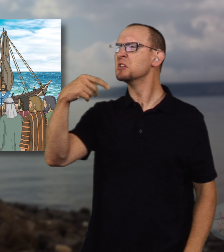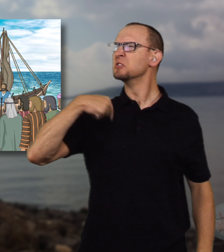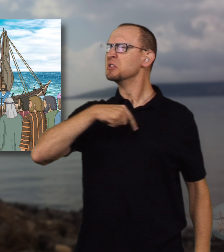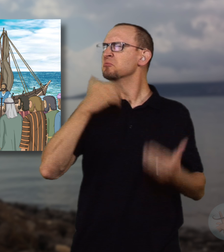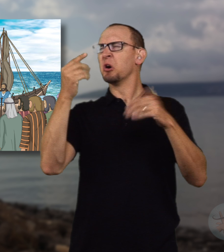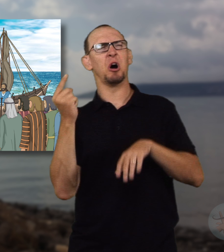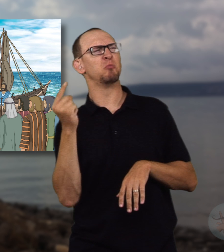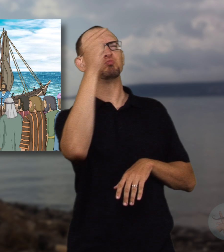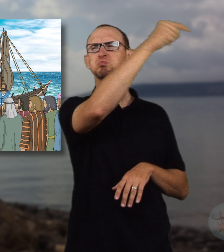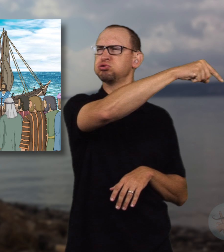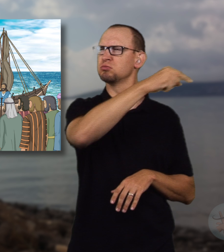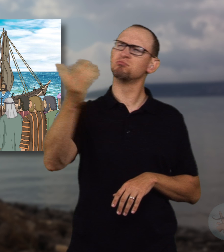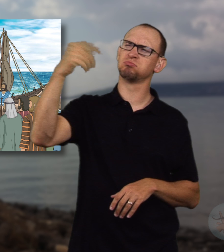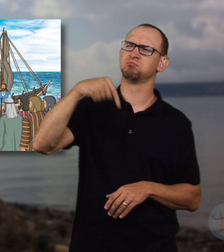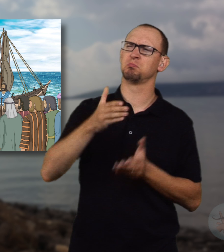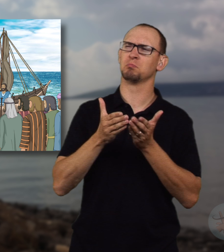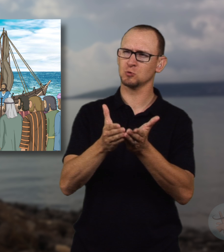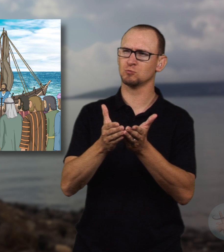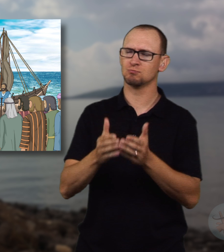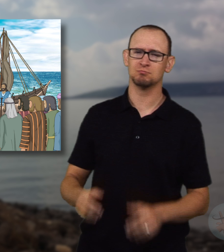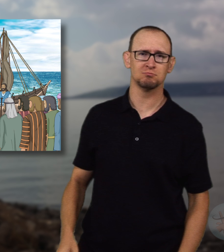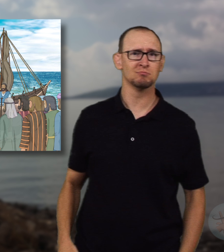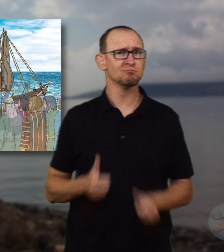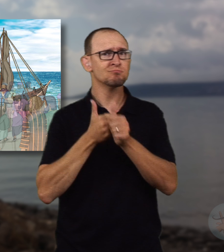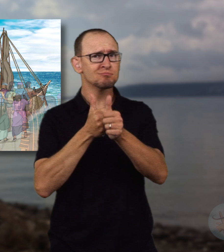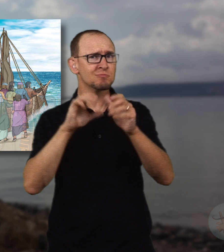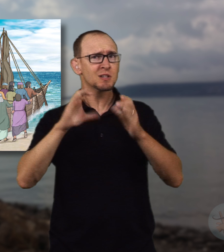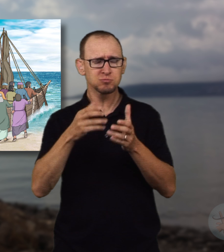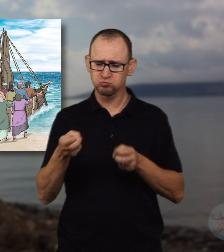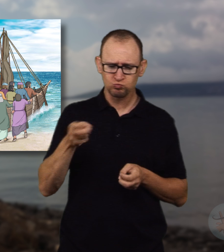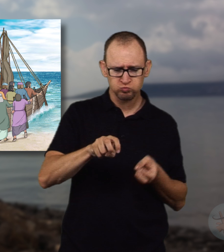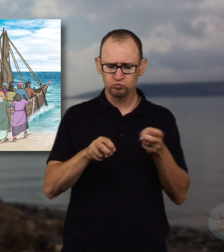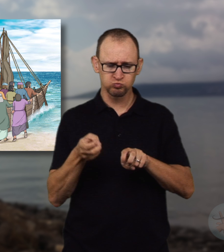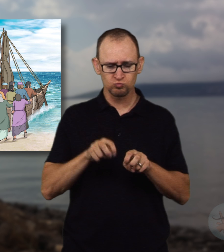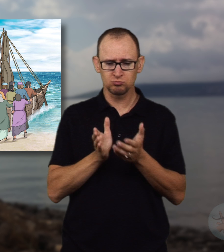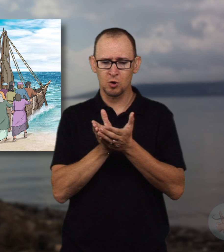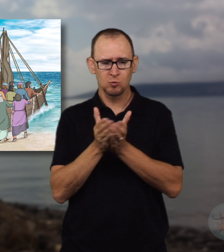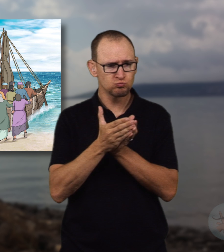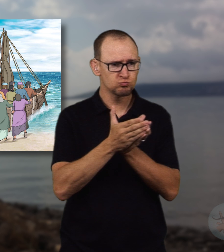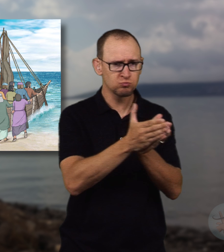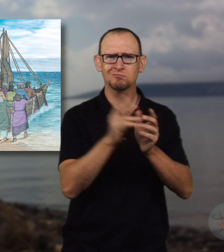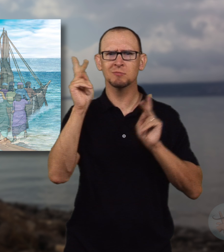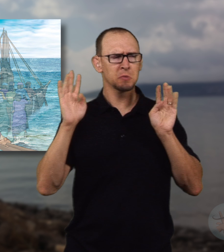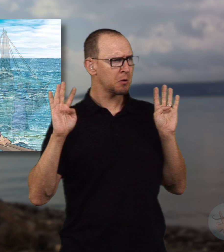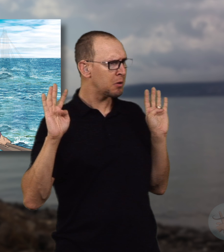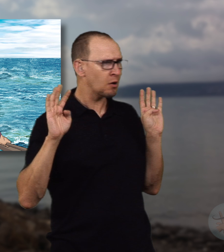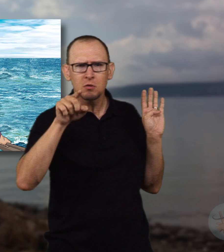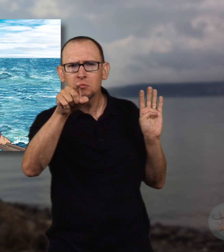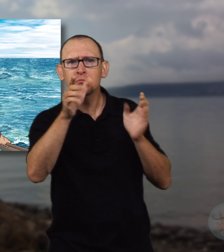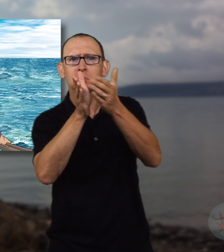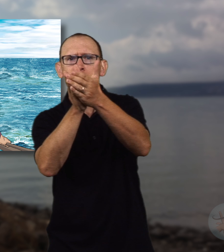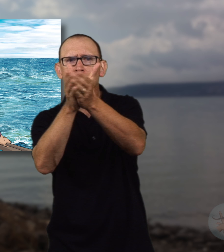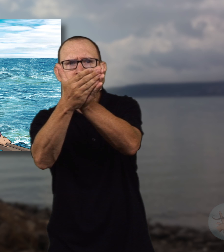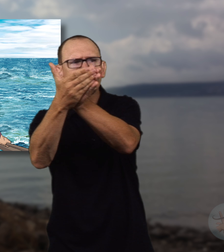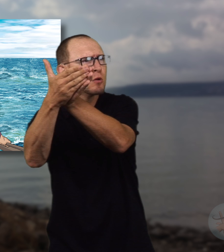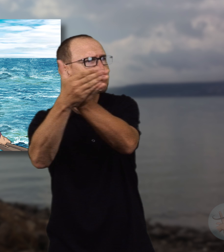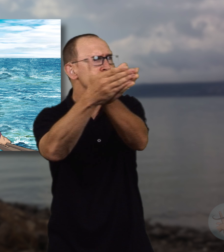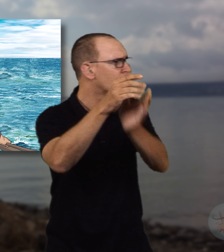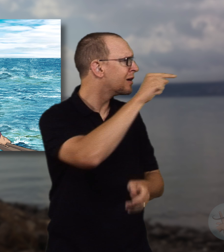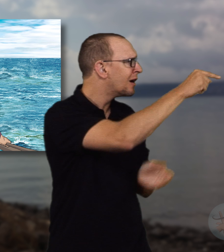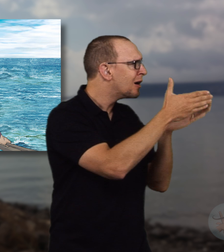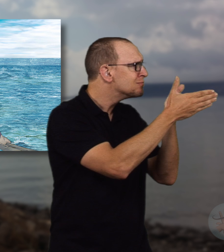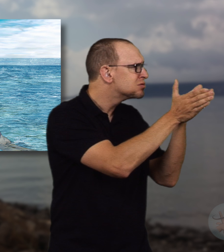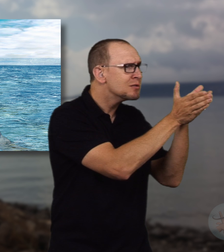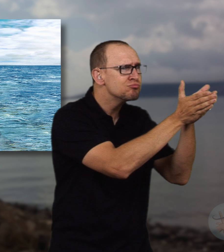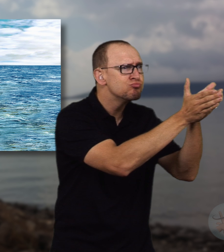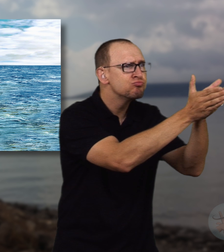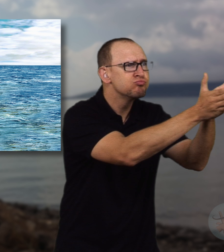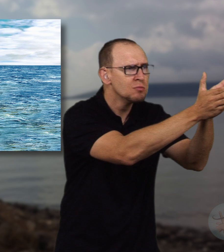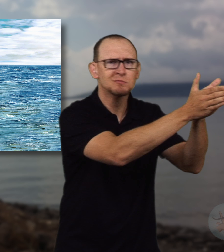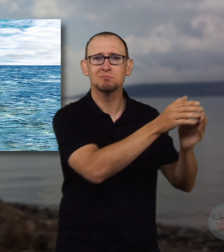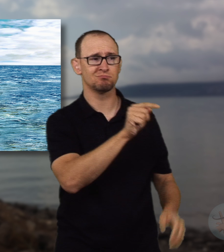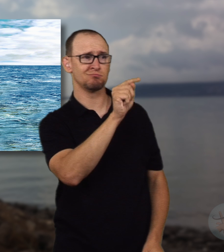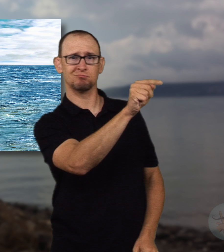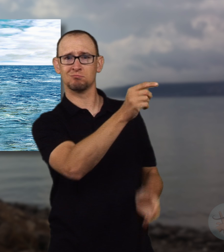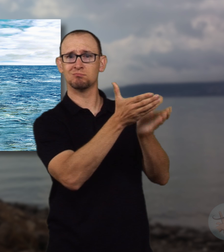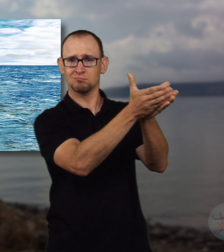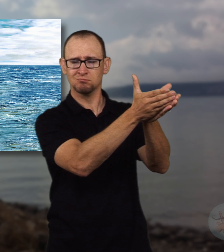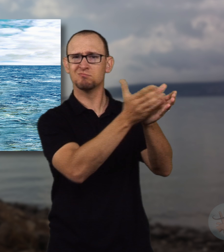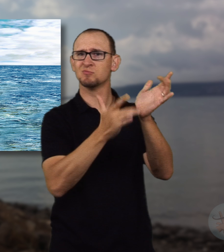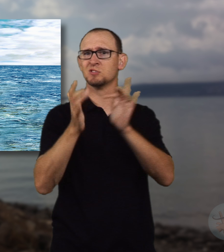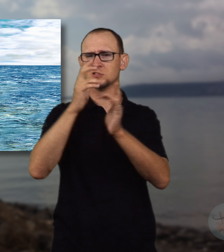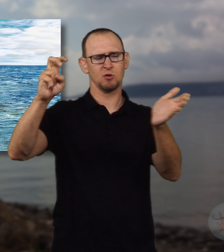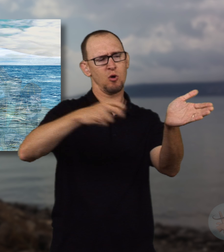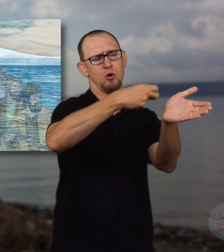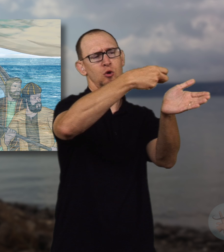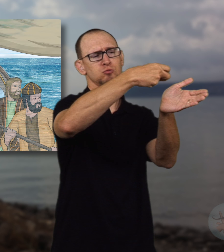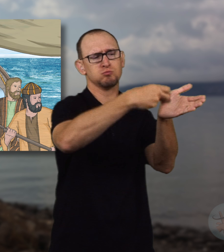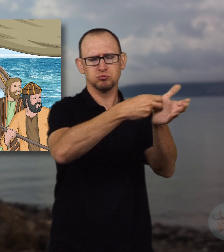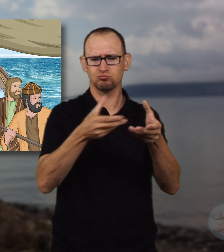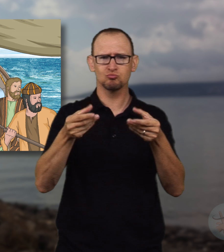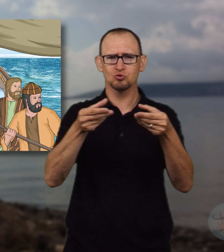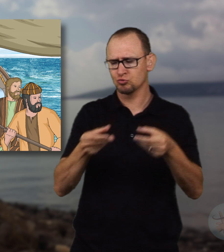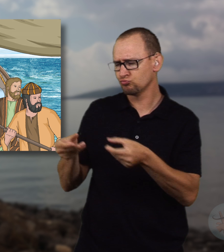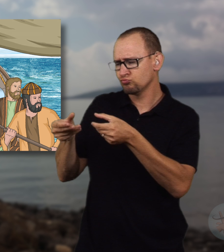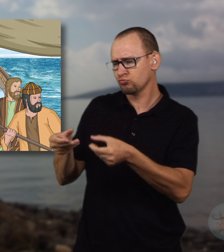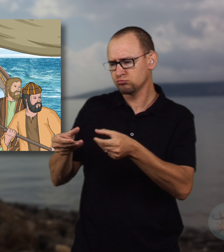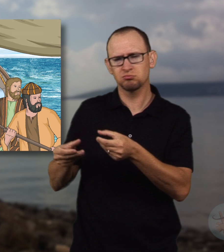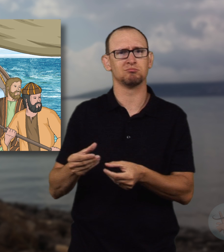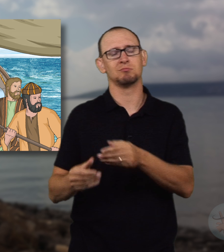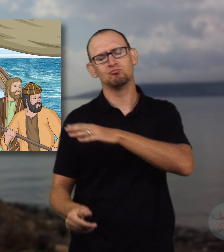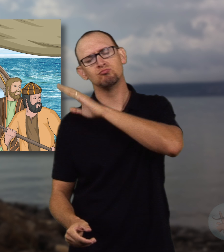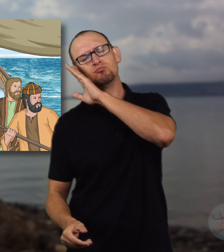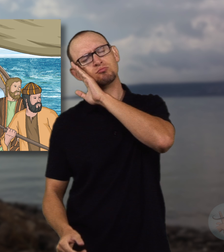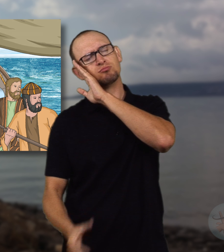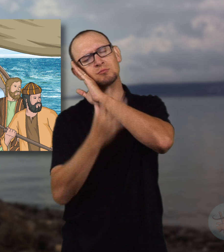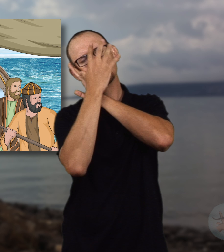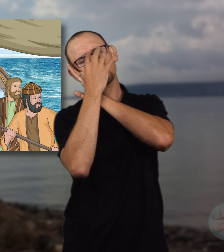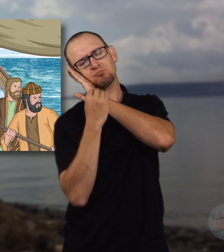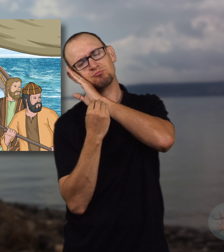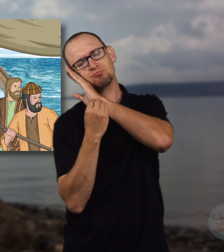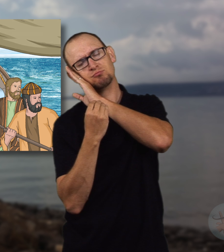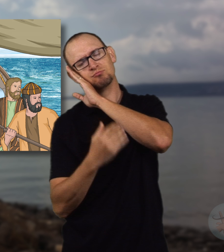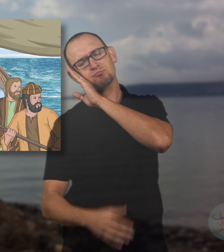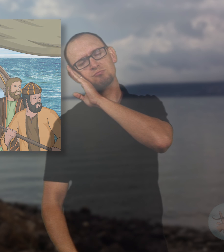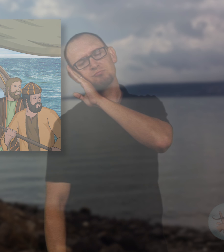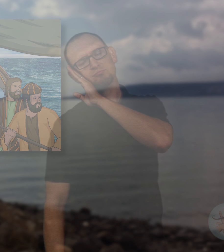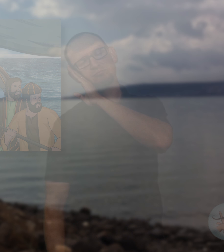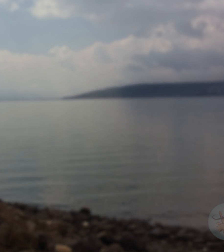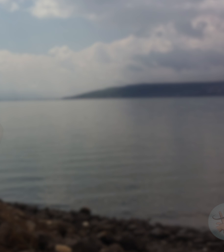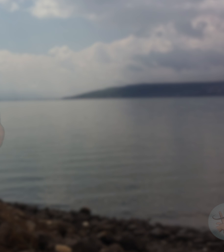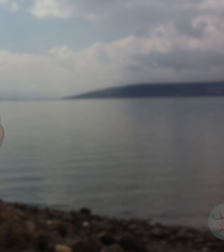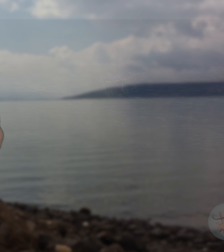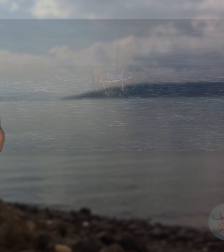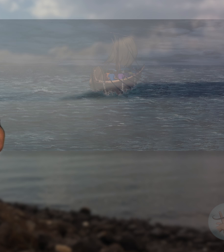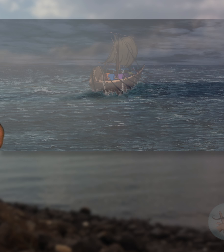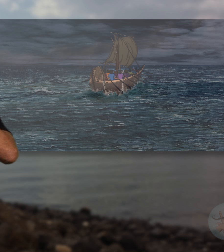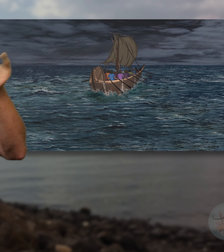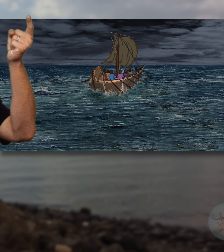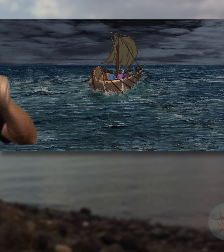After they had dismissed the crowd, they took Jesus with them, since He was already in the boat.